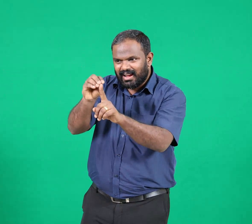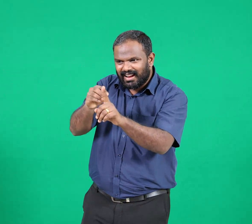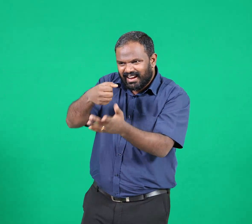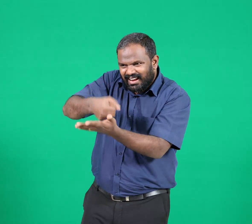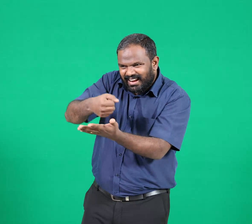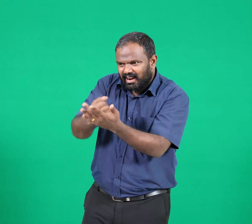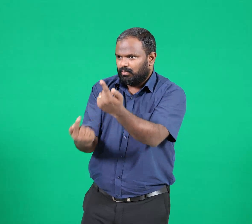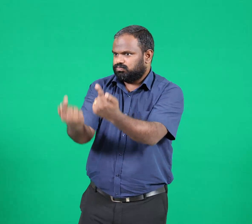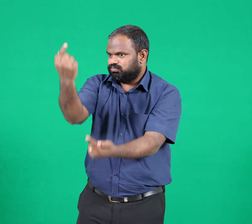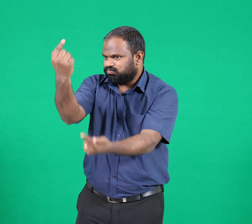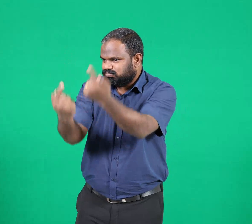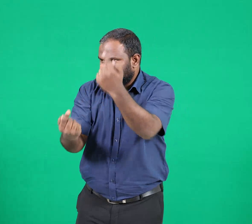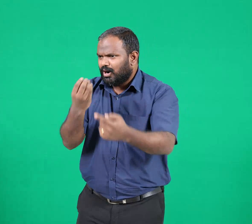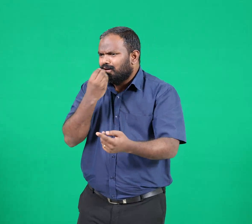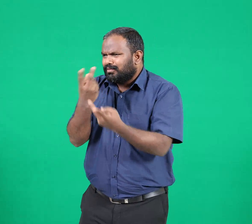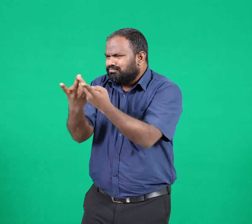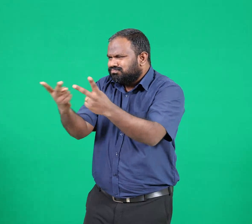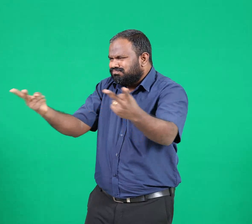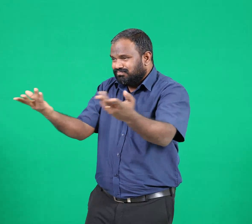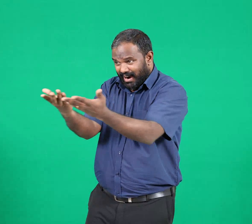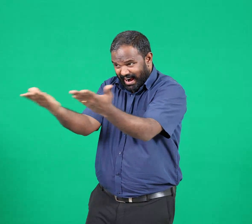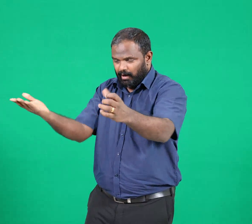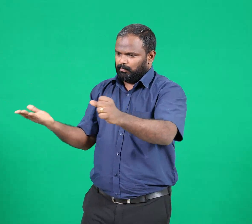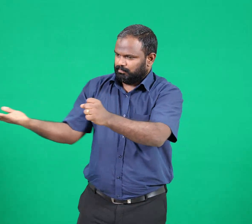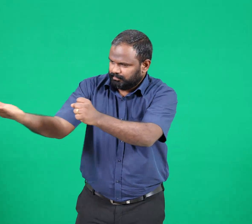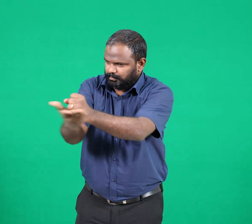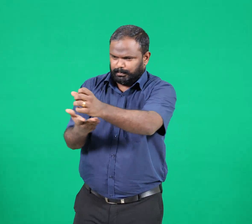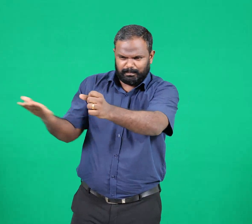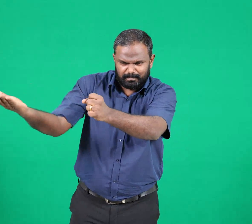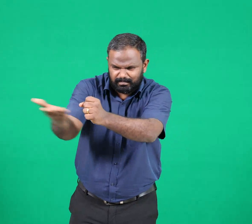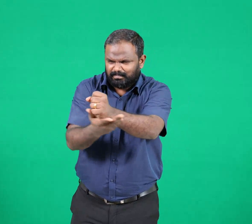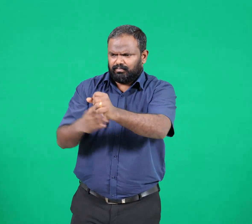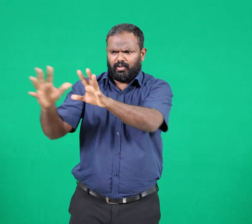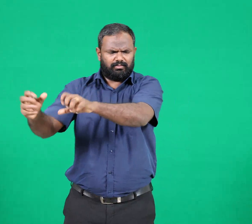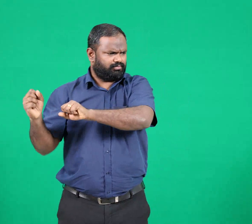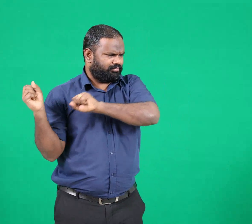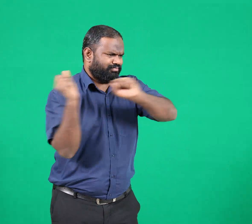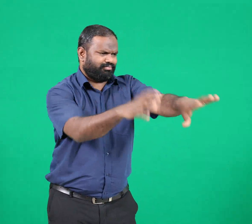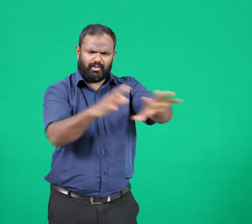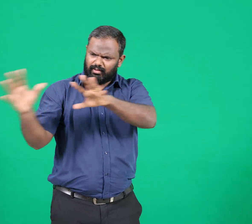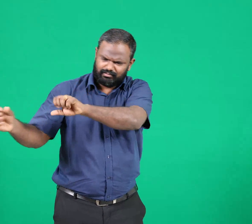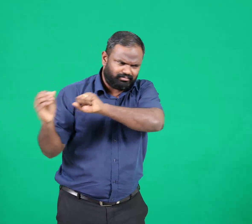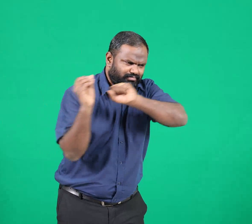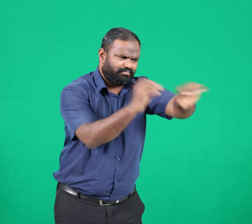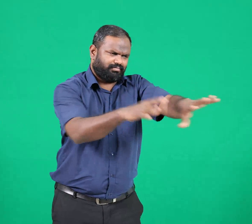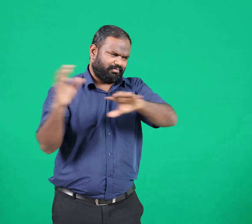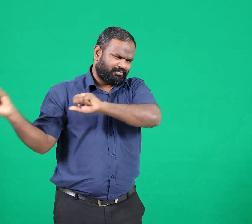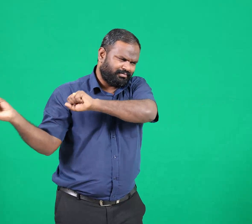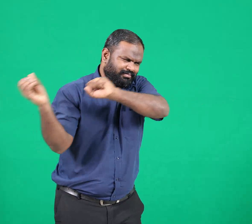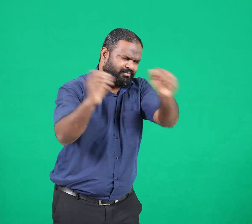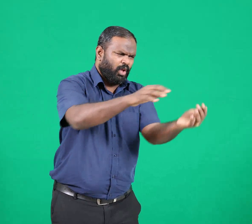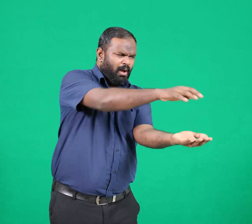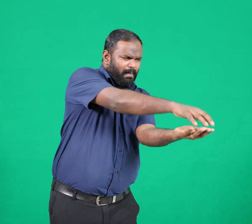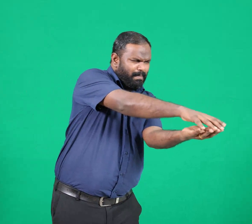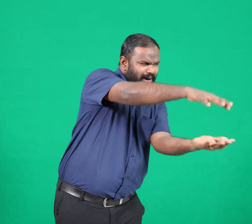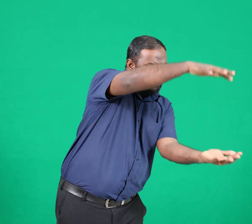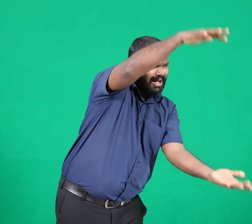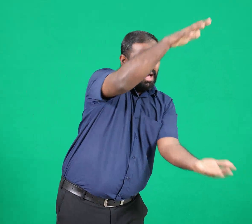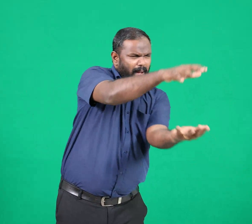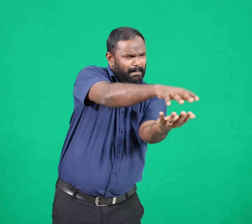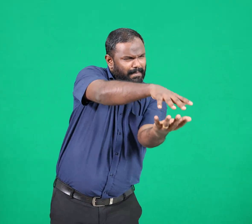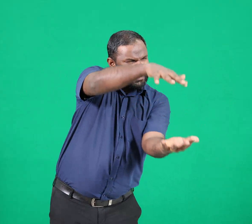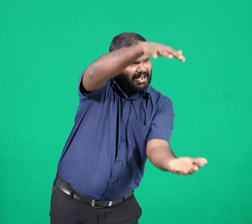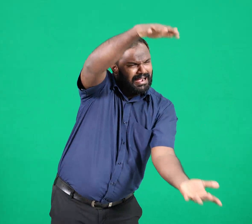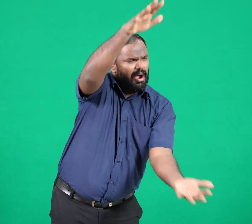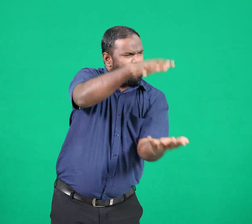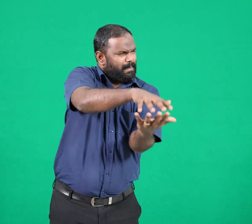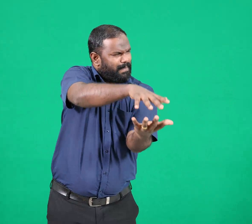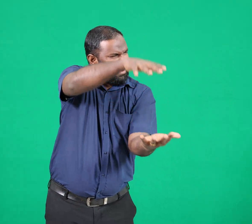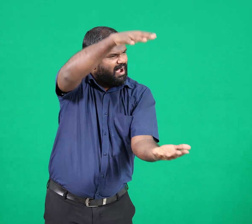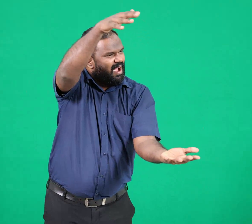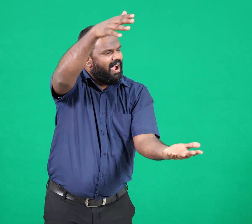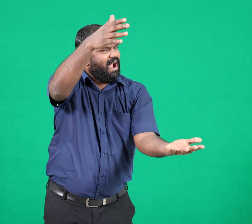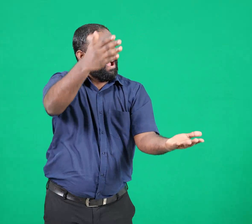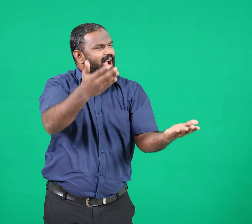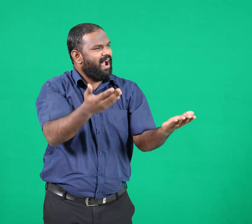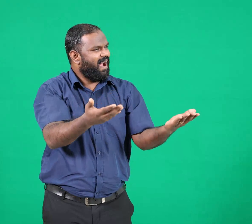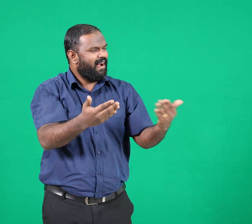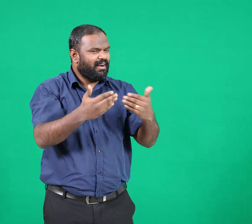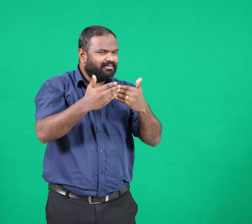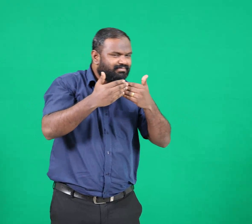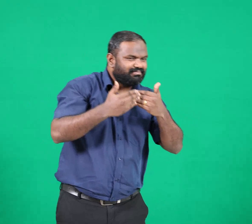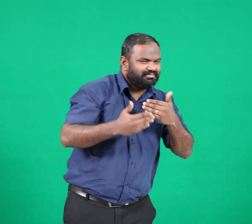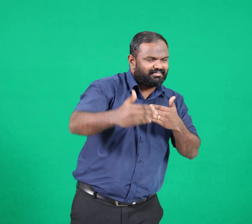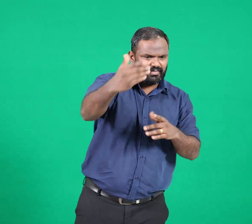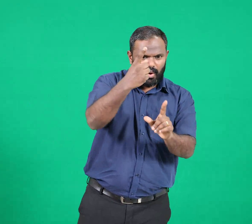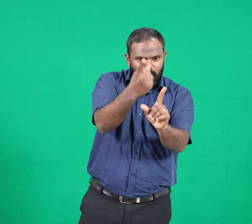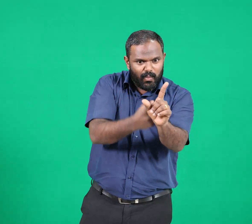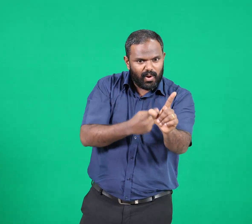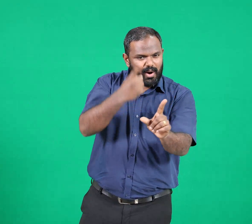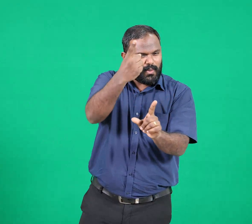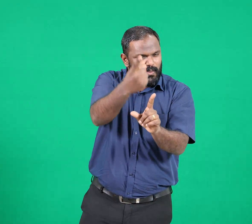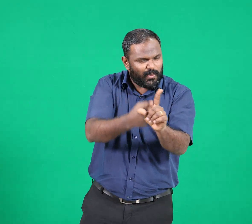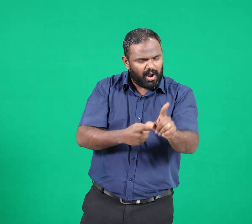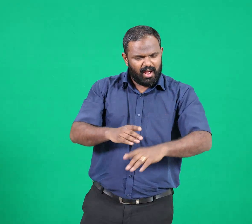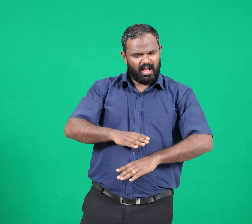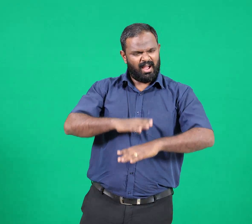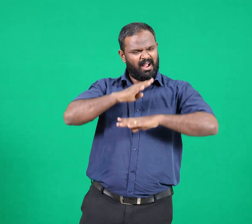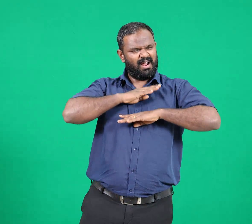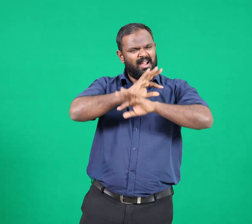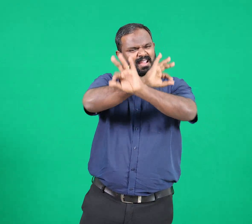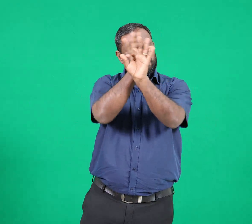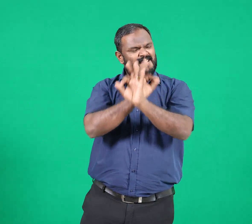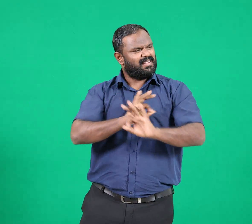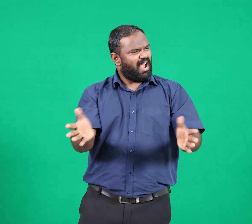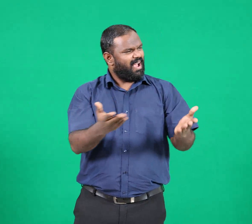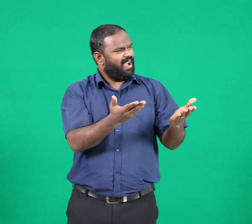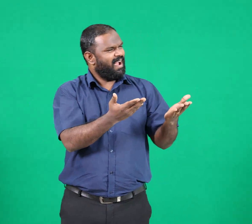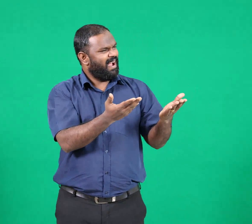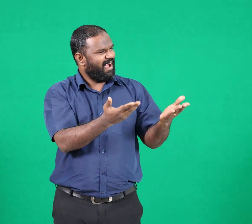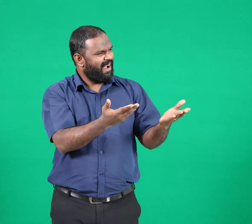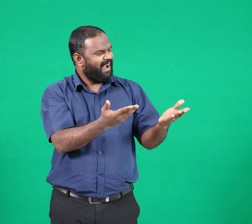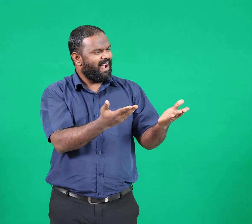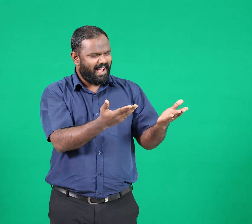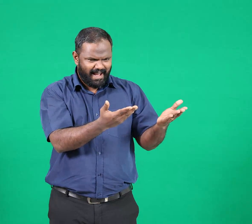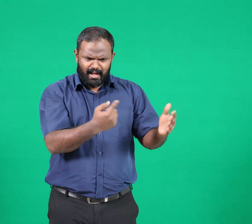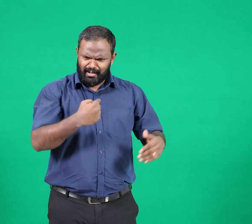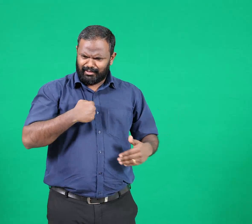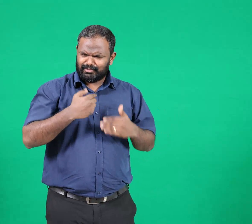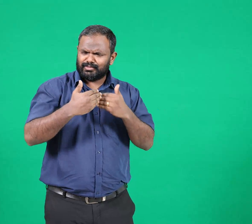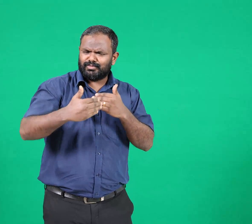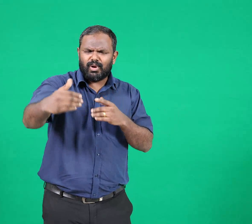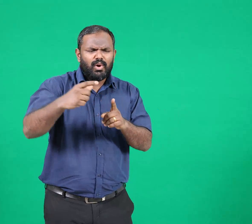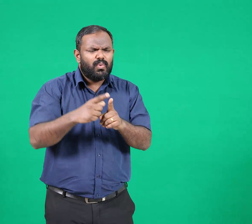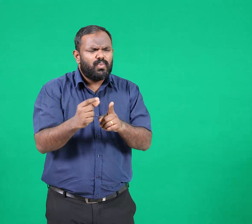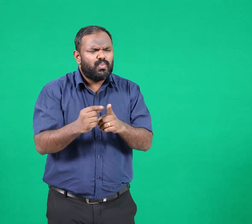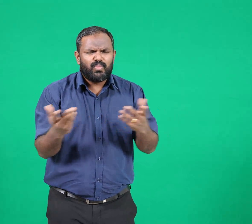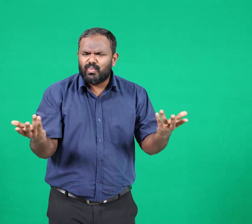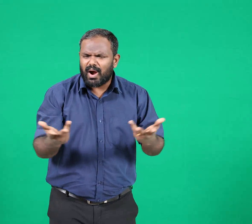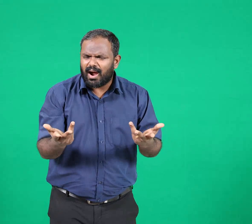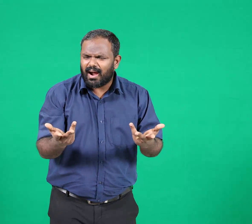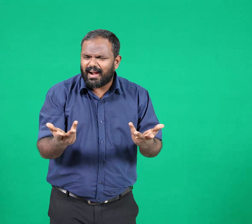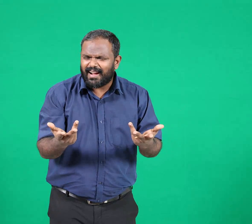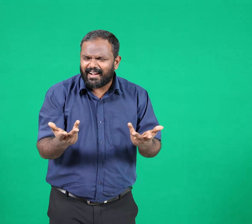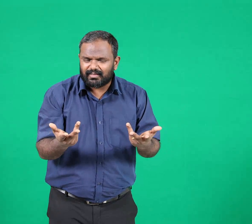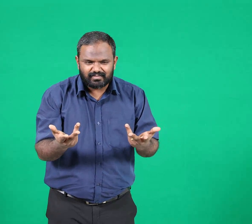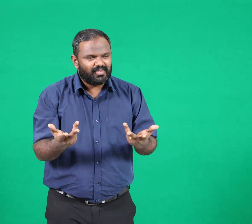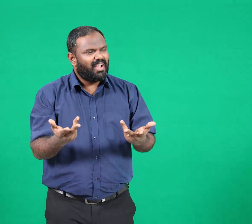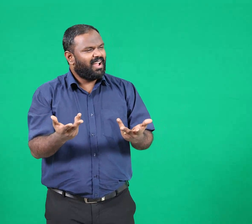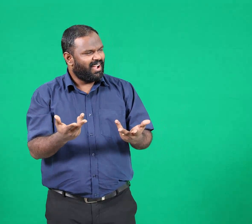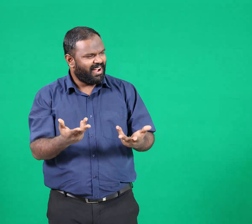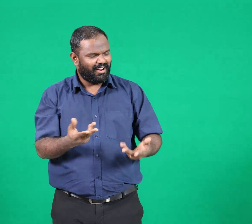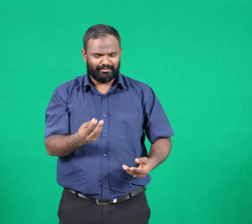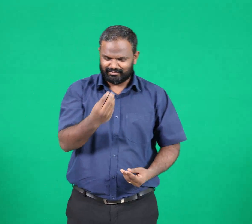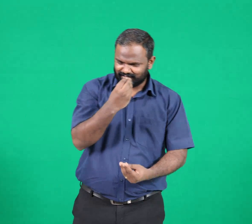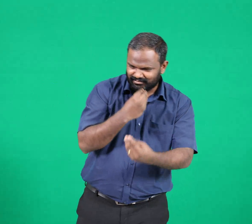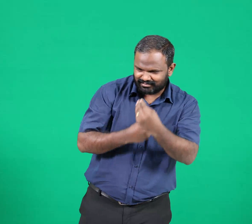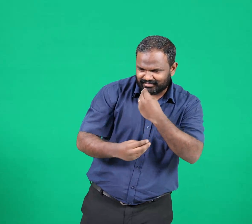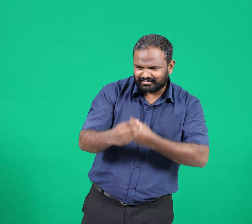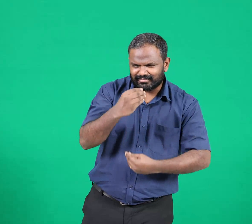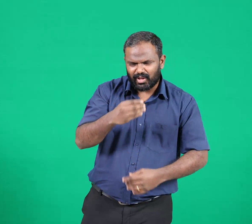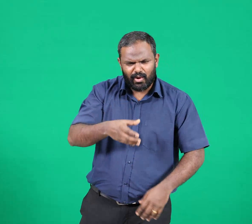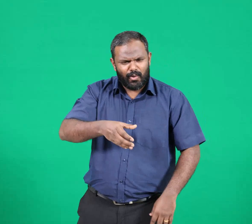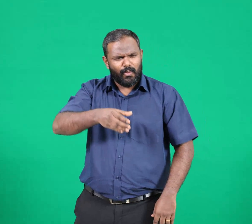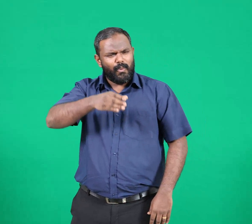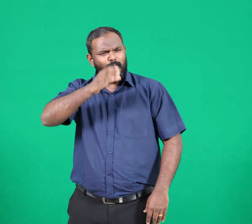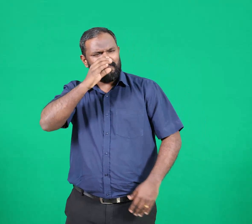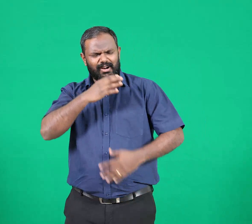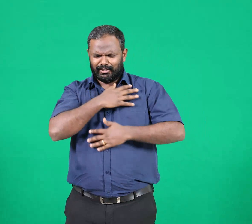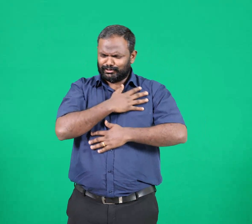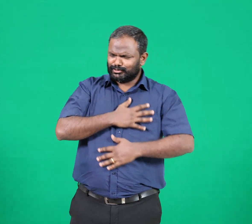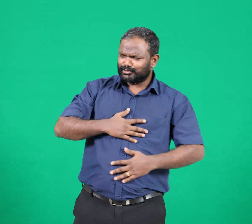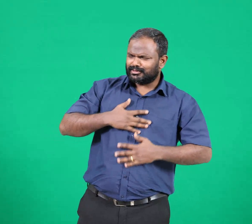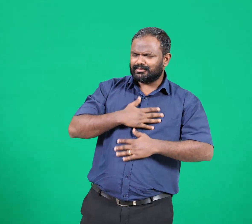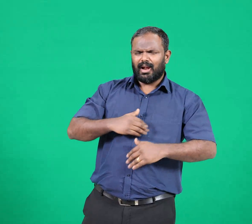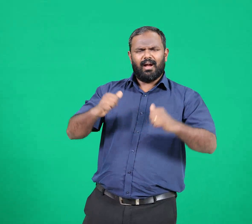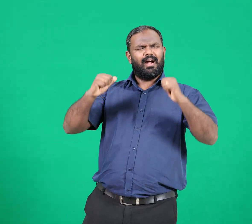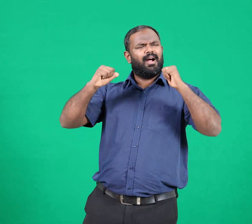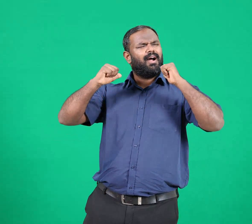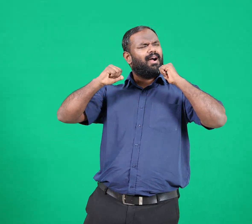Then I will say to myself, "You have plenty of good things laid up for many years. Take it easy.